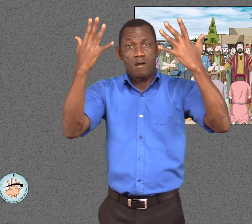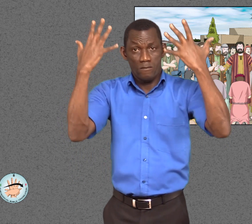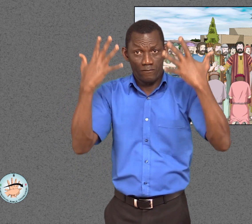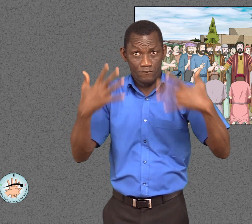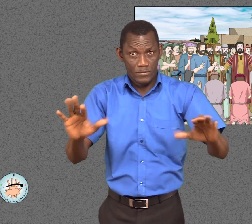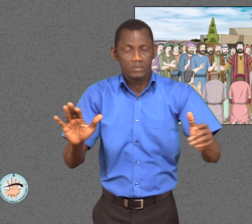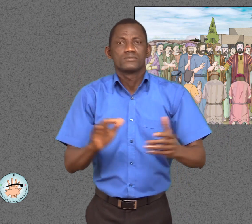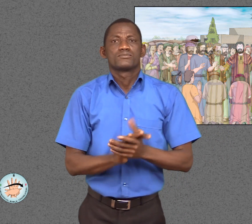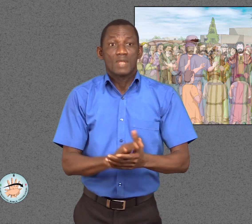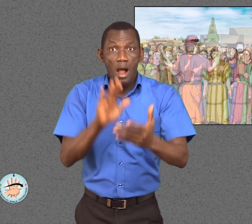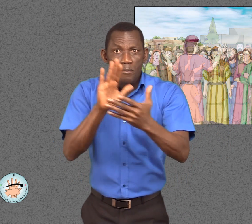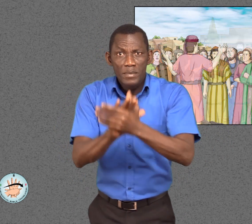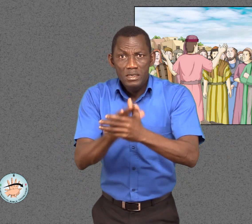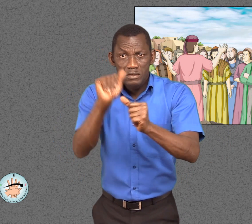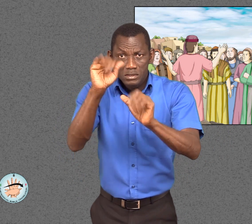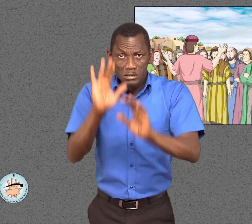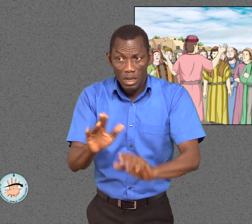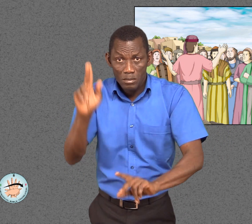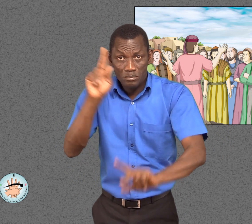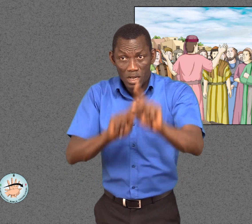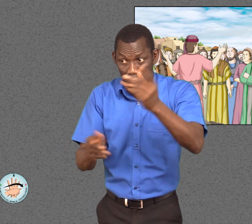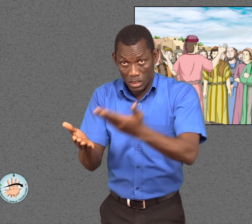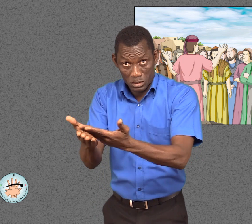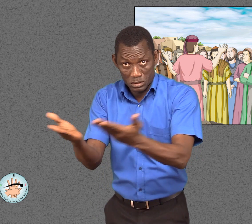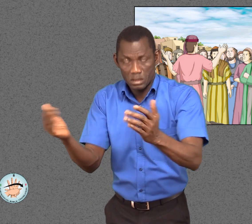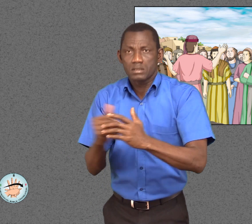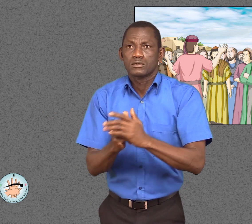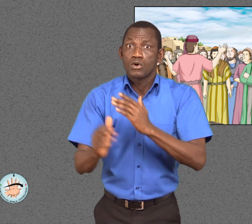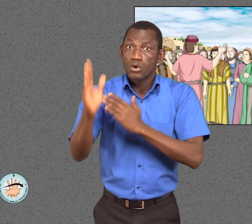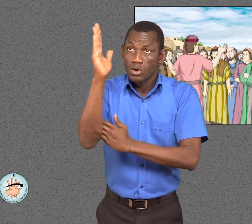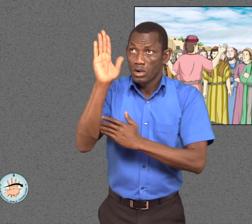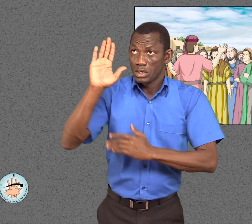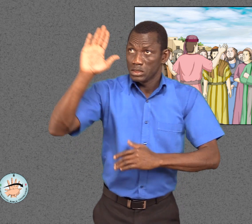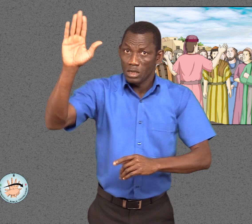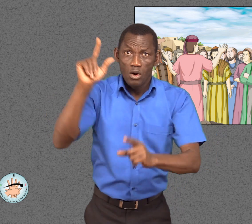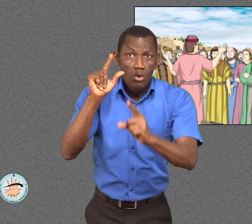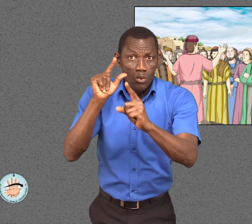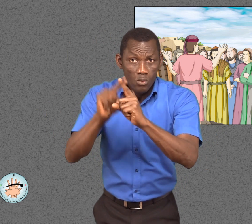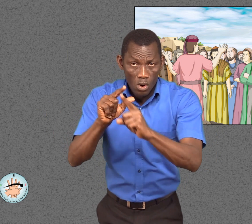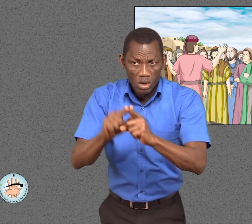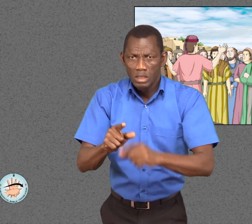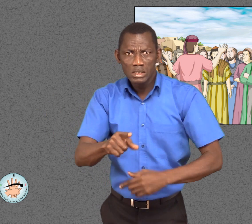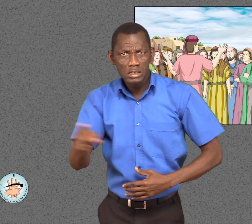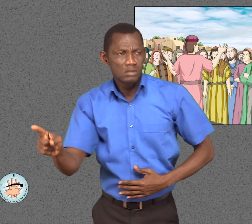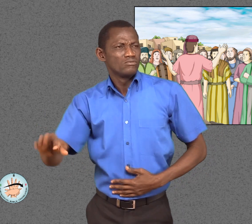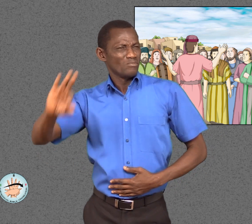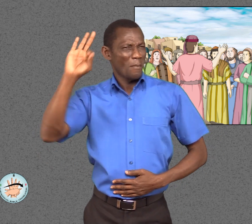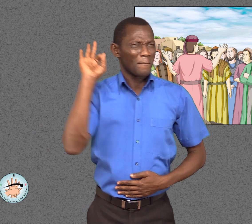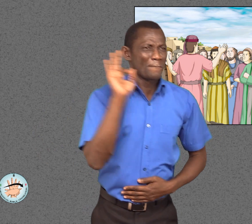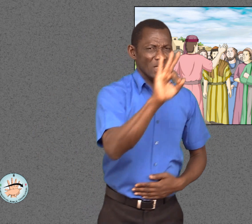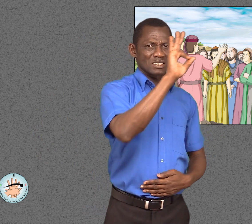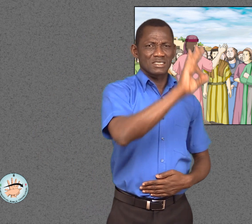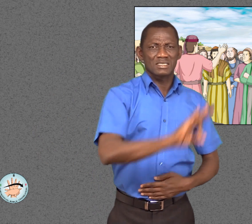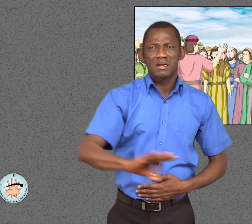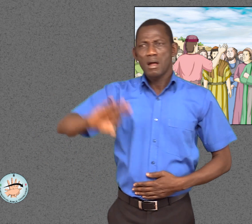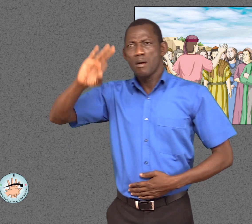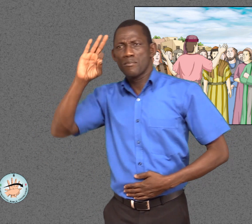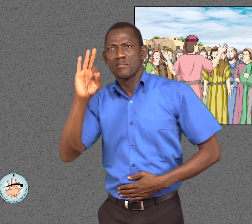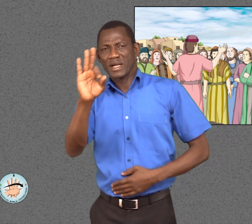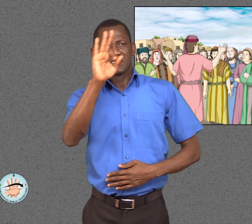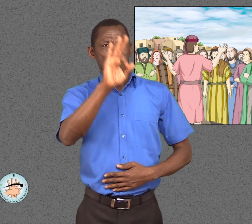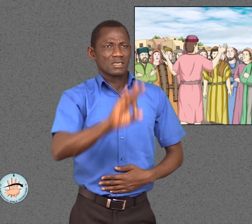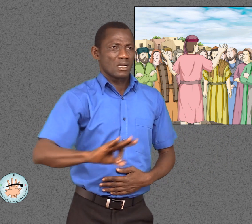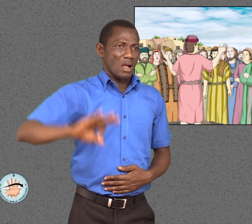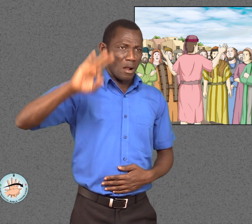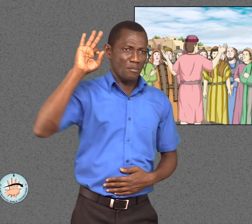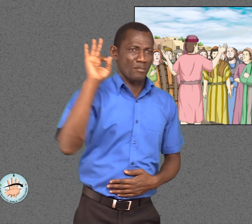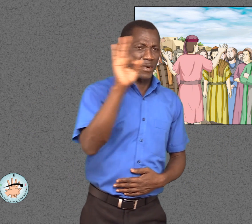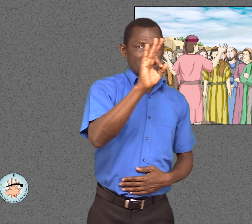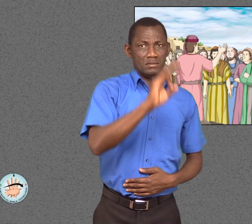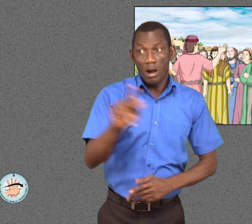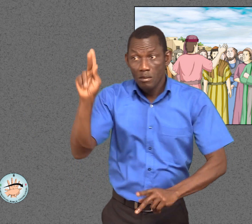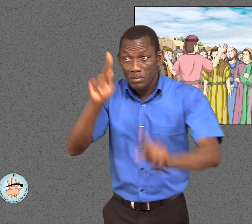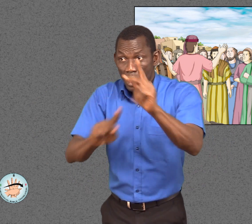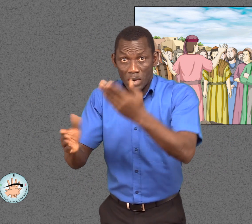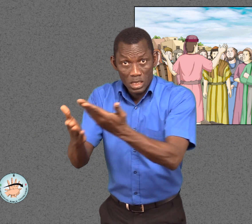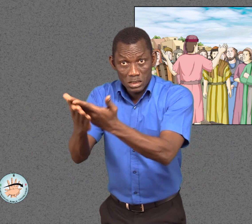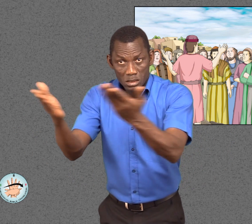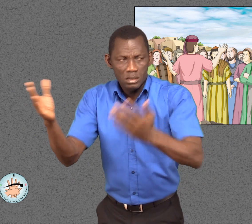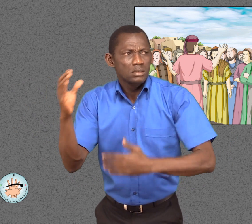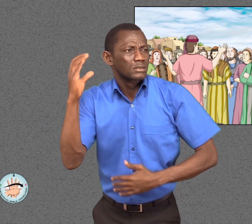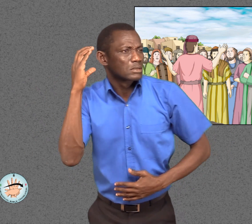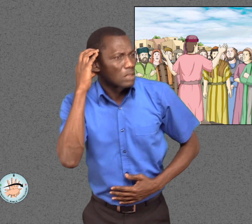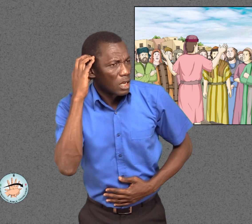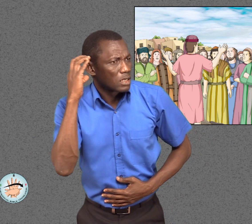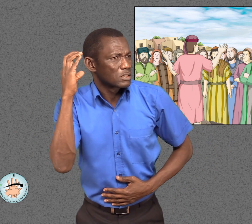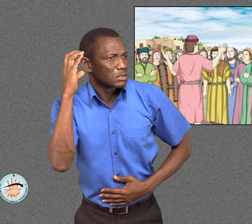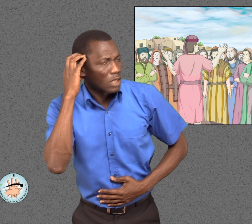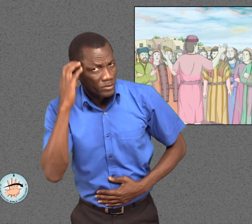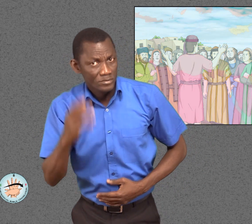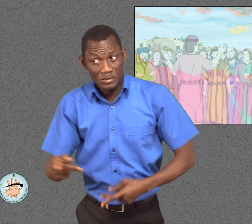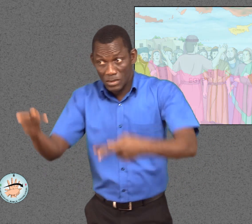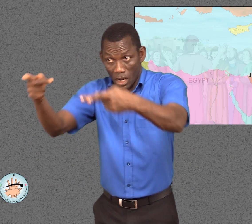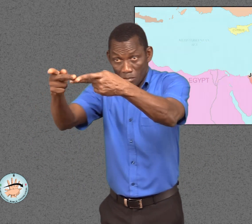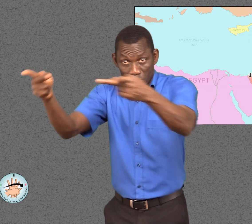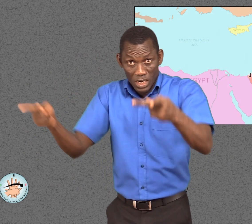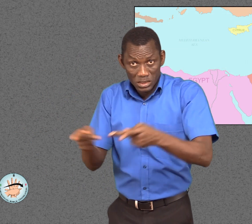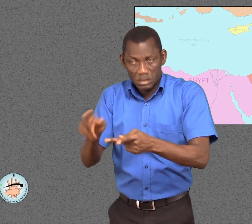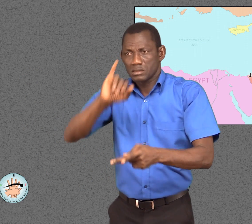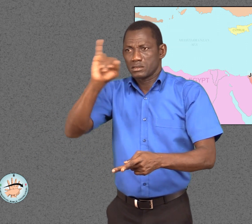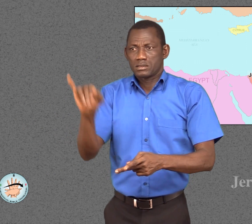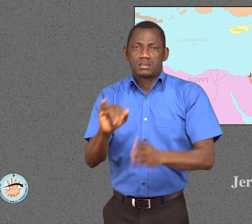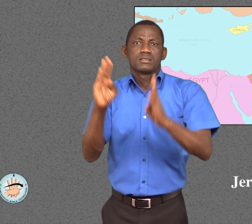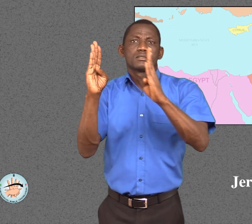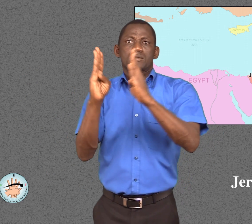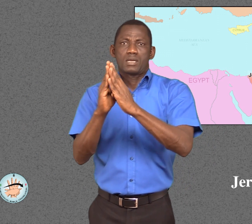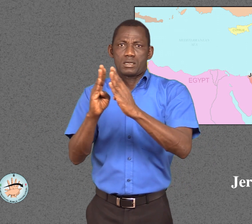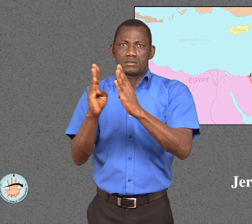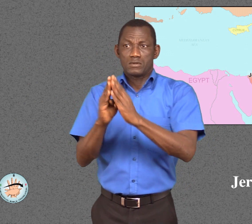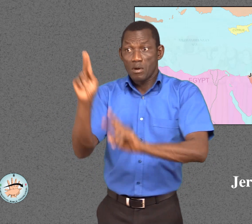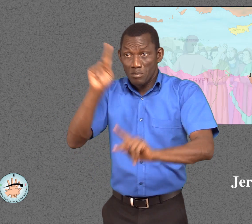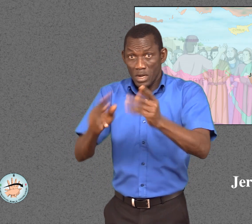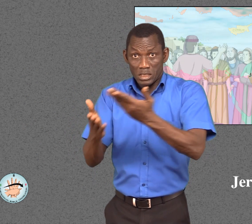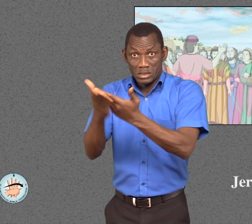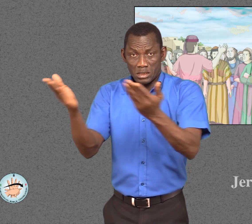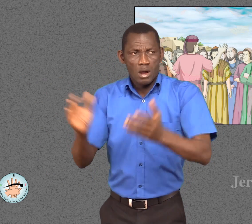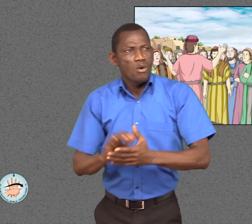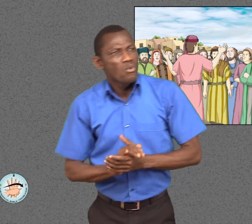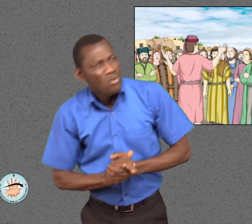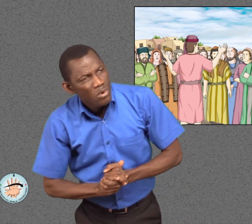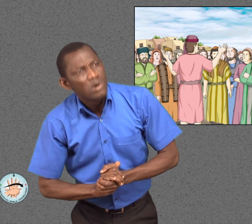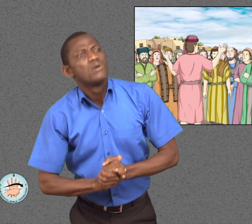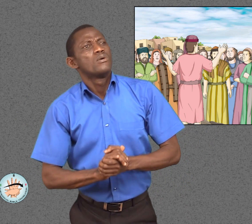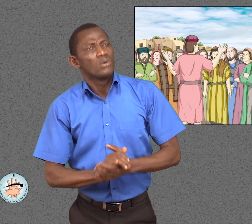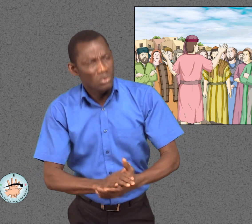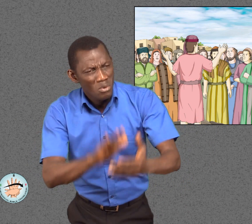So the word of God continued to spread.